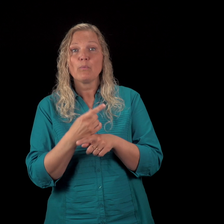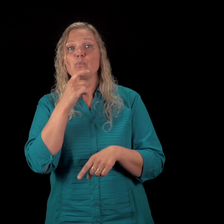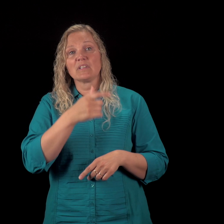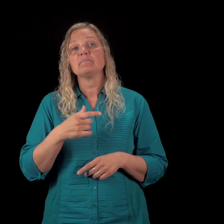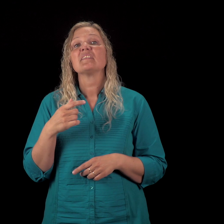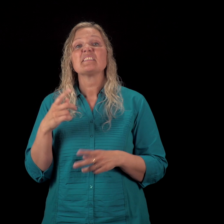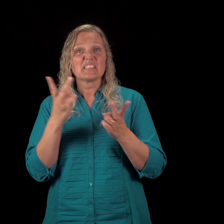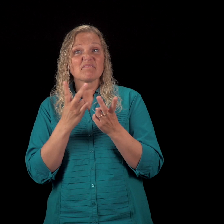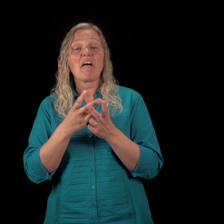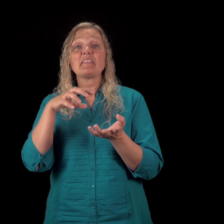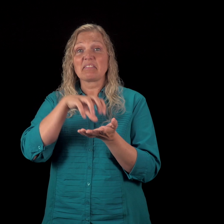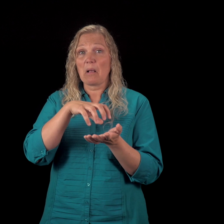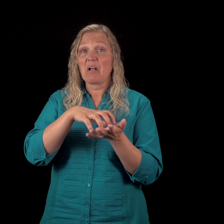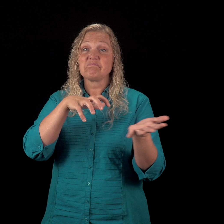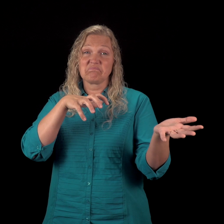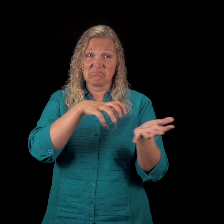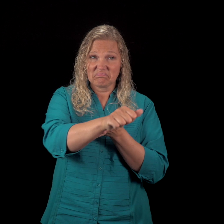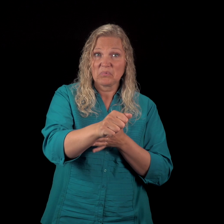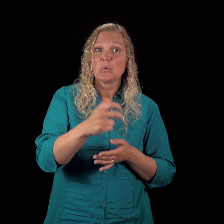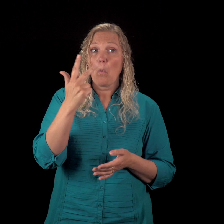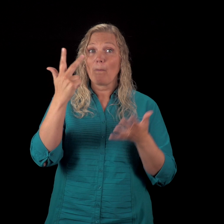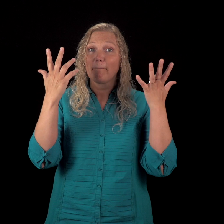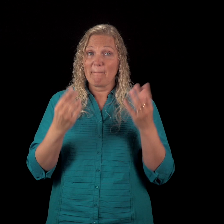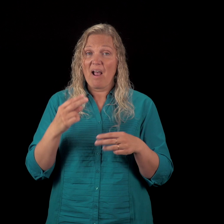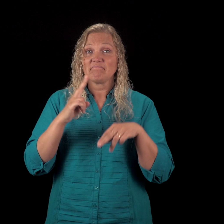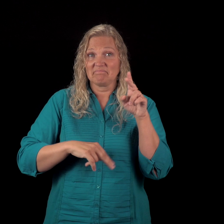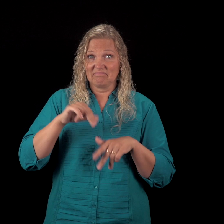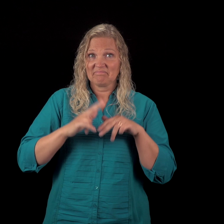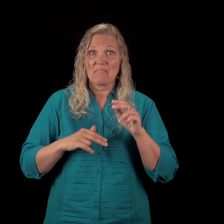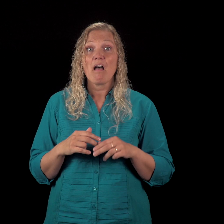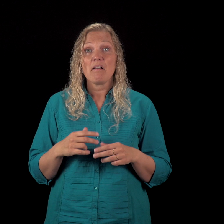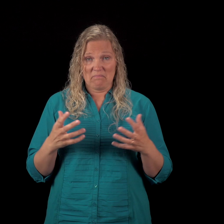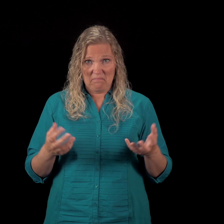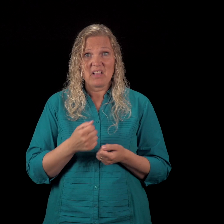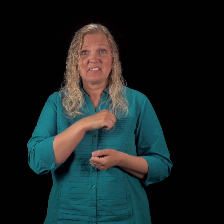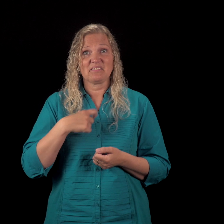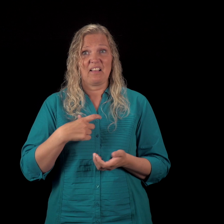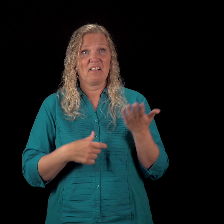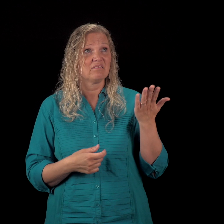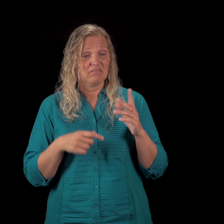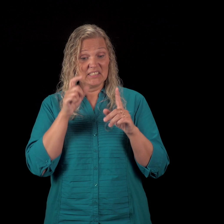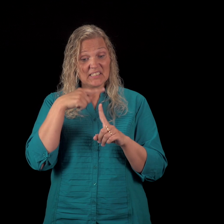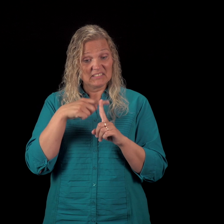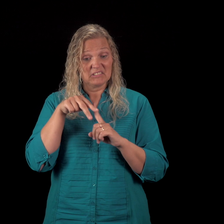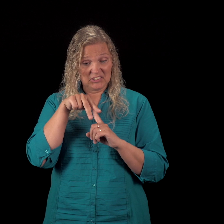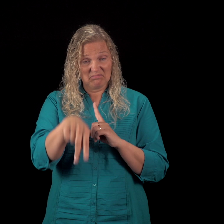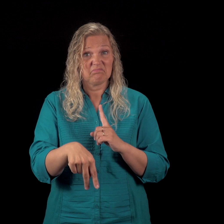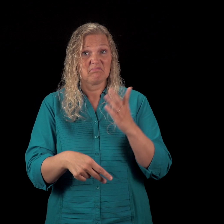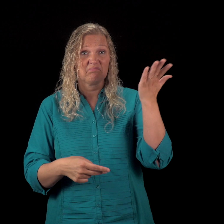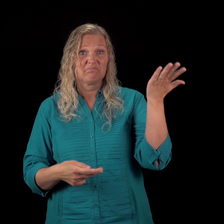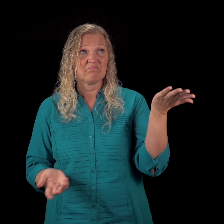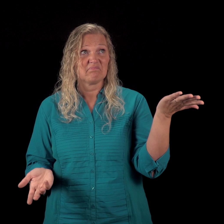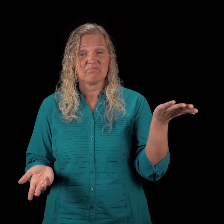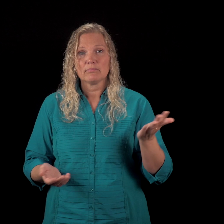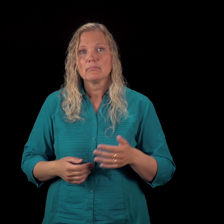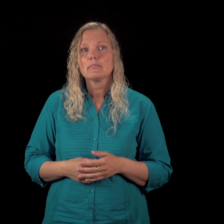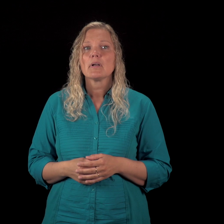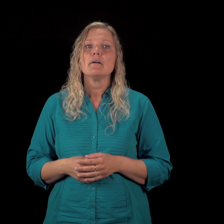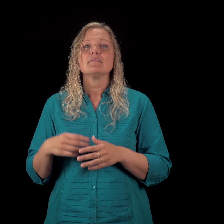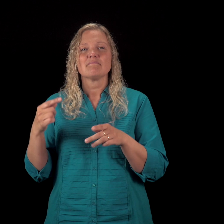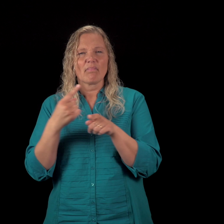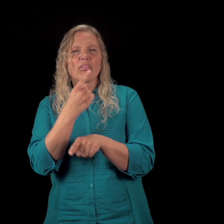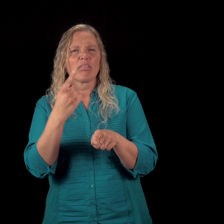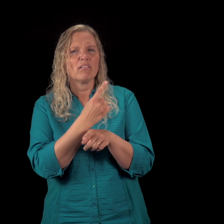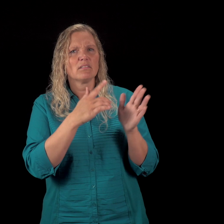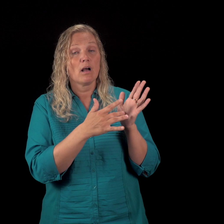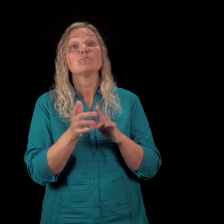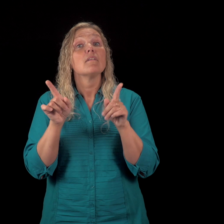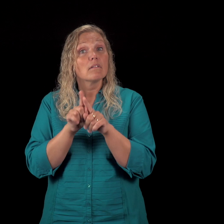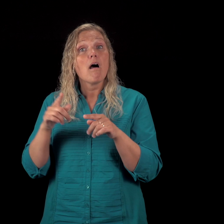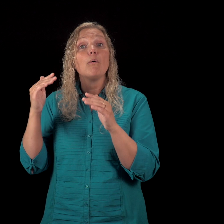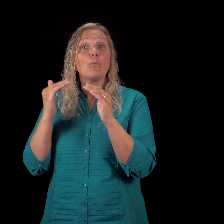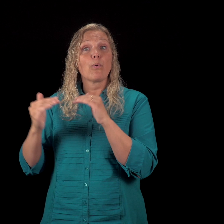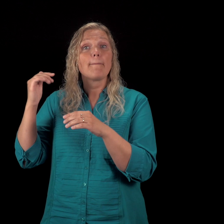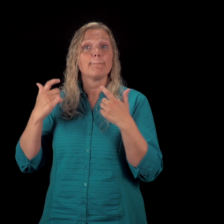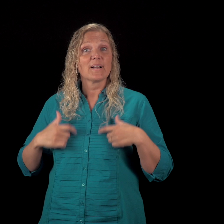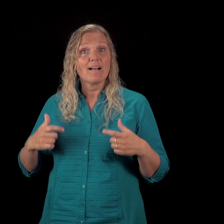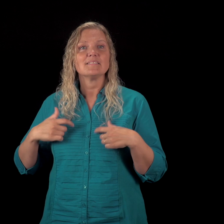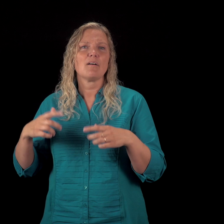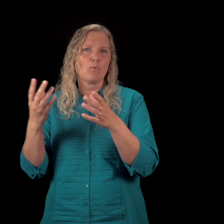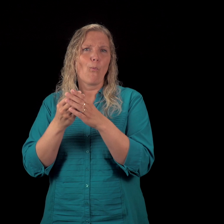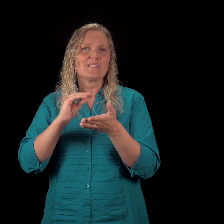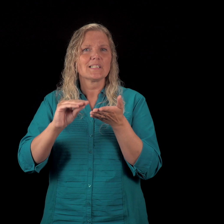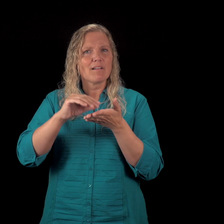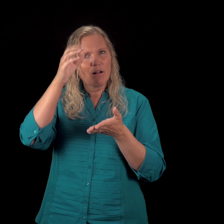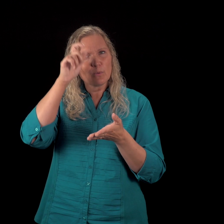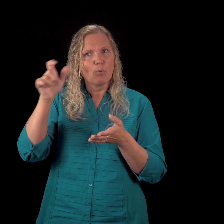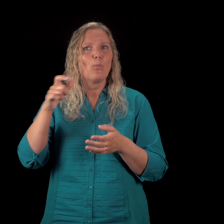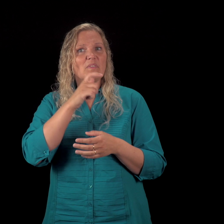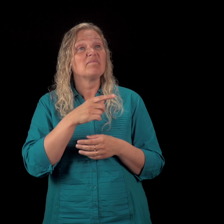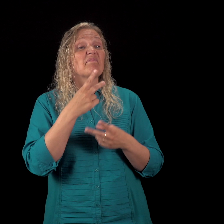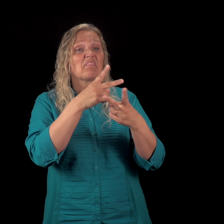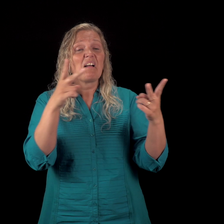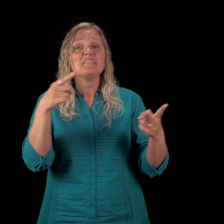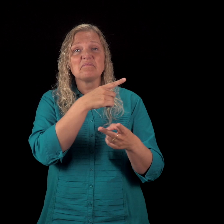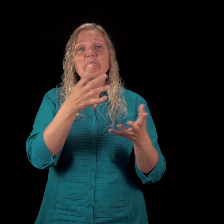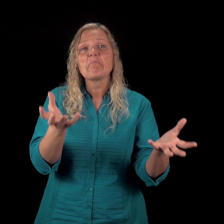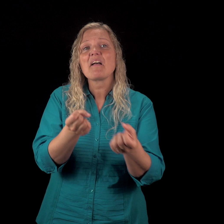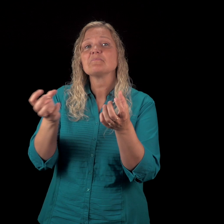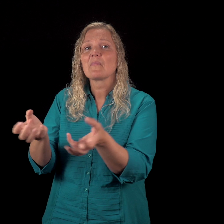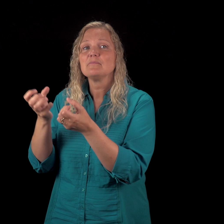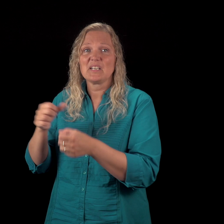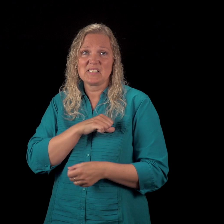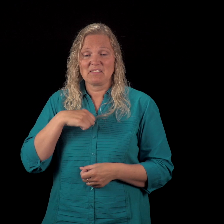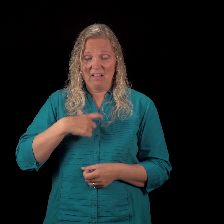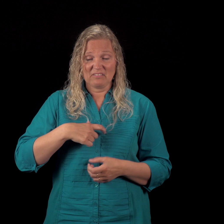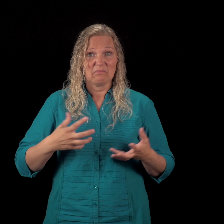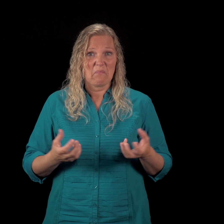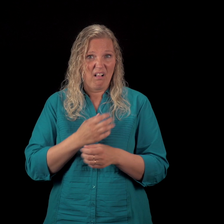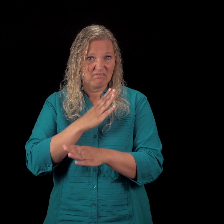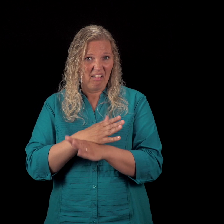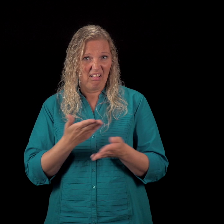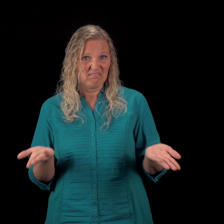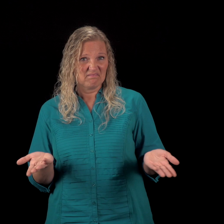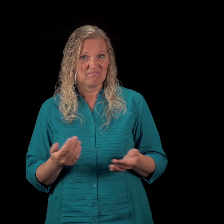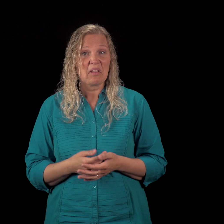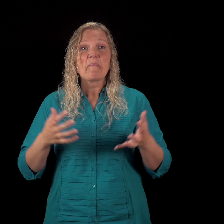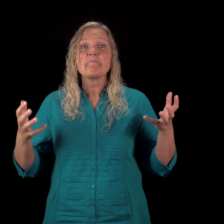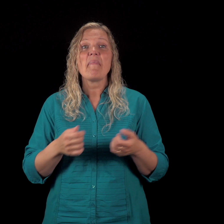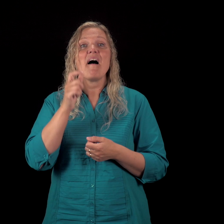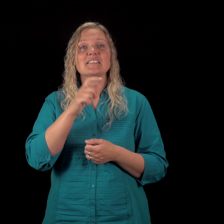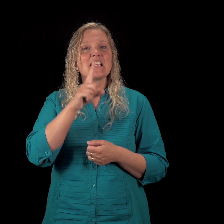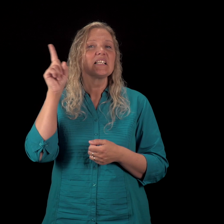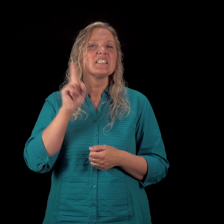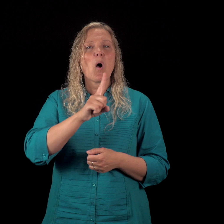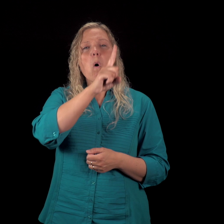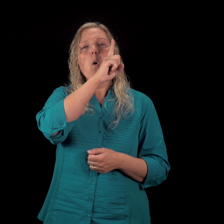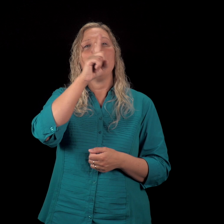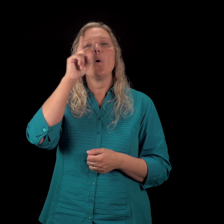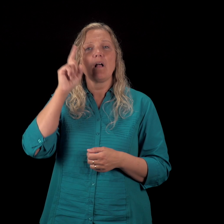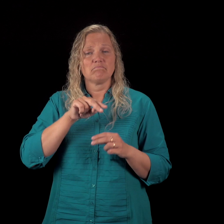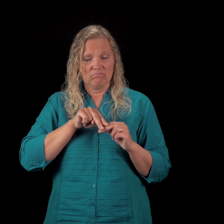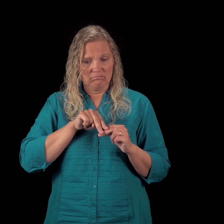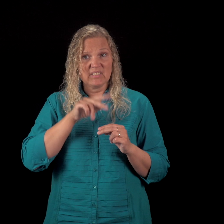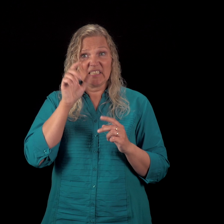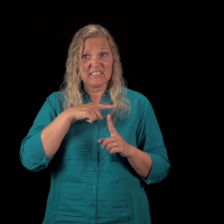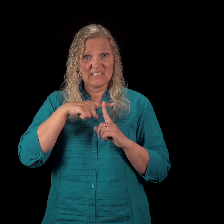In the same way, the chief priests and scribes mocked Him among themselves, saying, “He saved others, but He cannot save Himself!